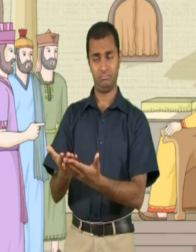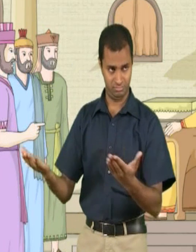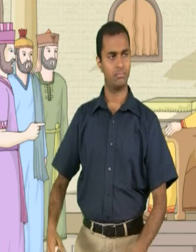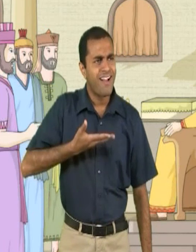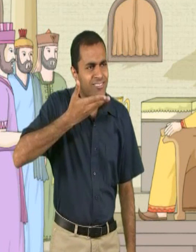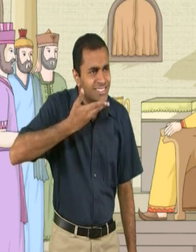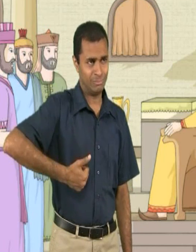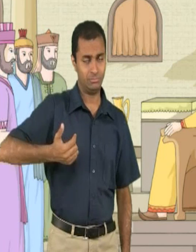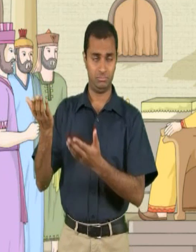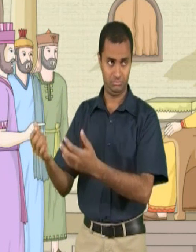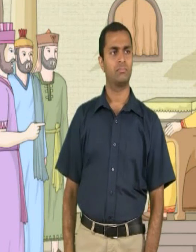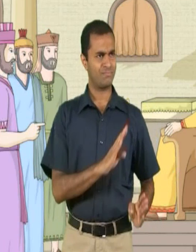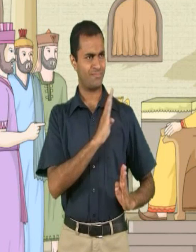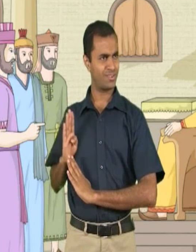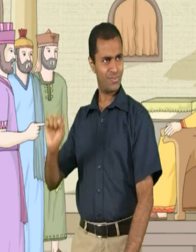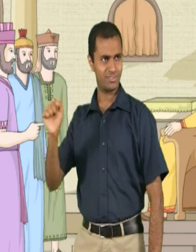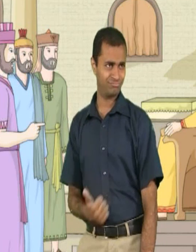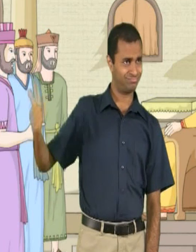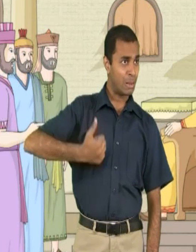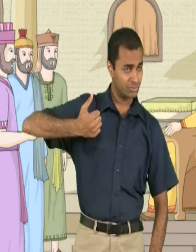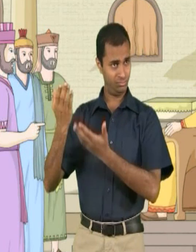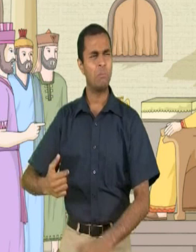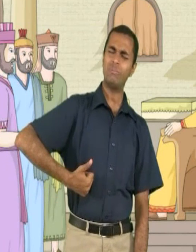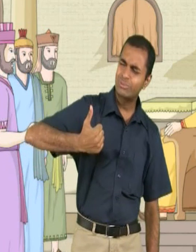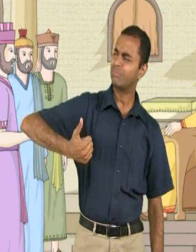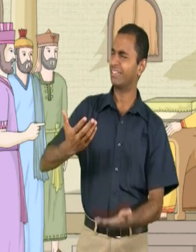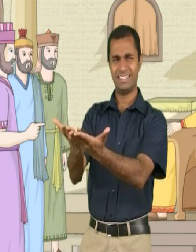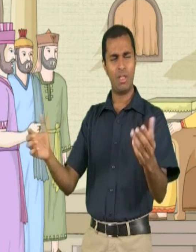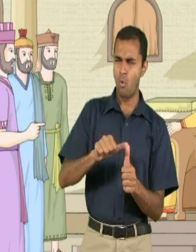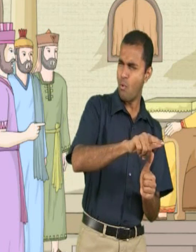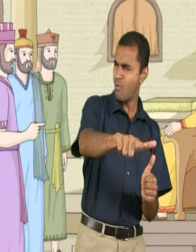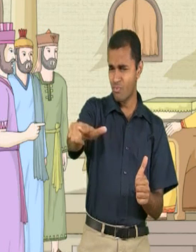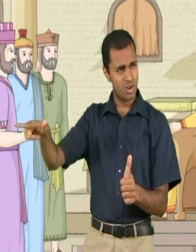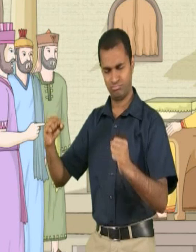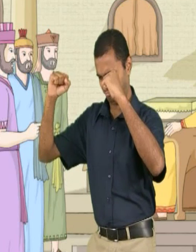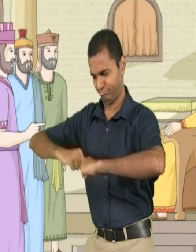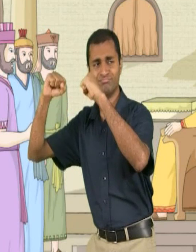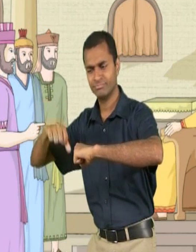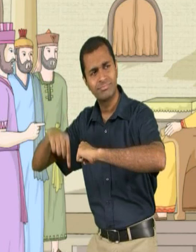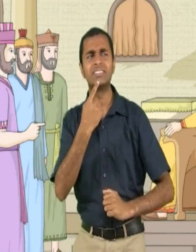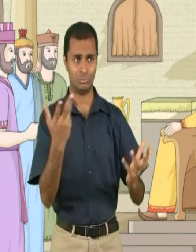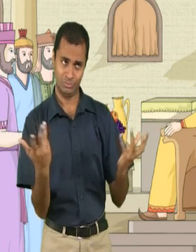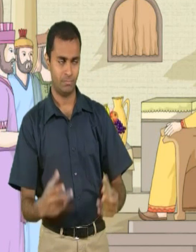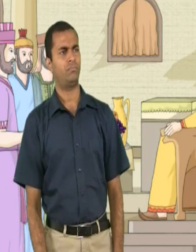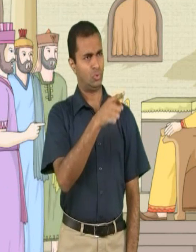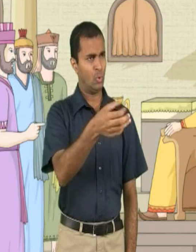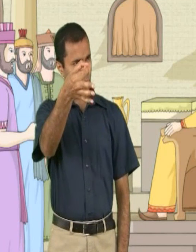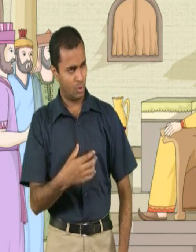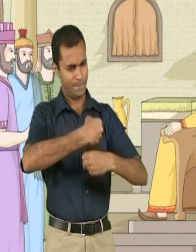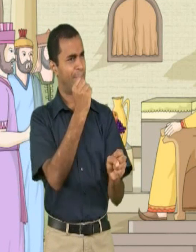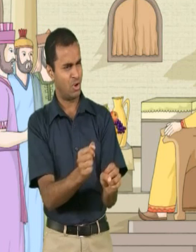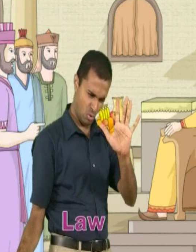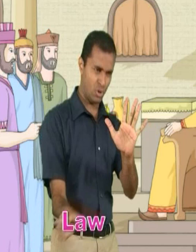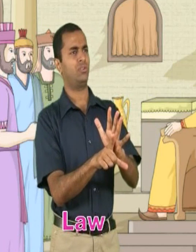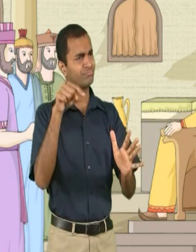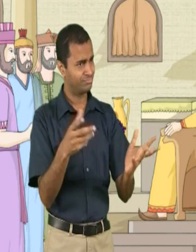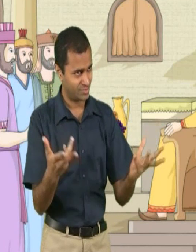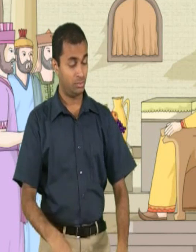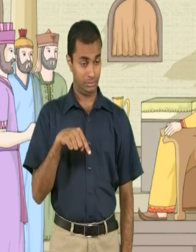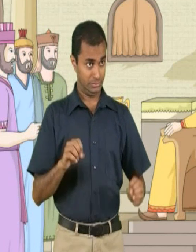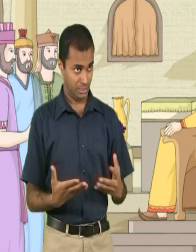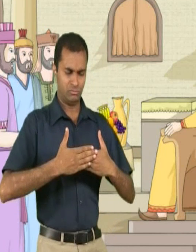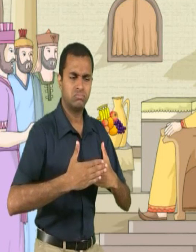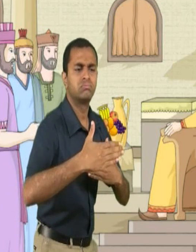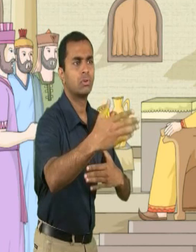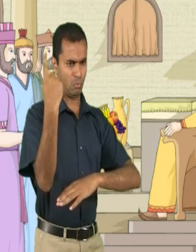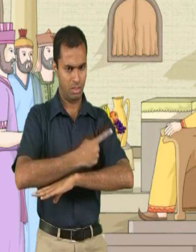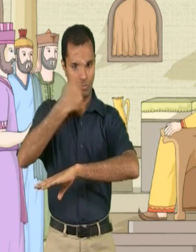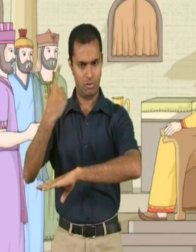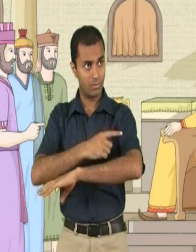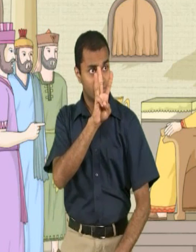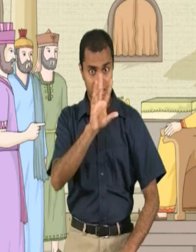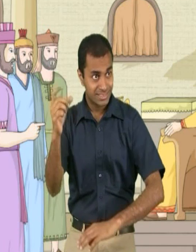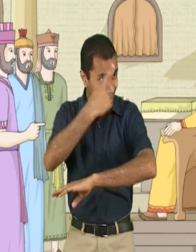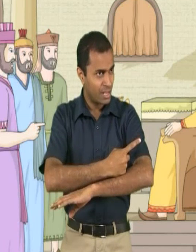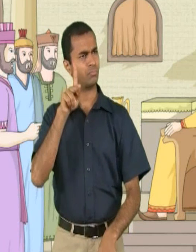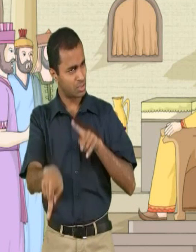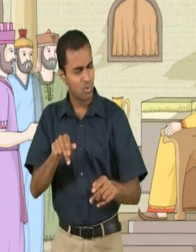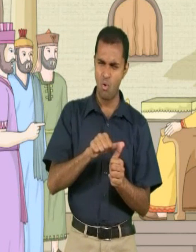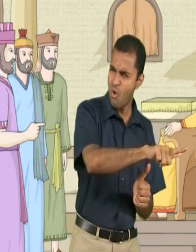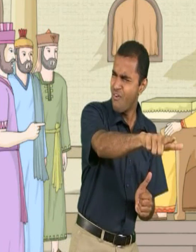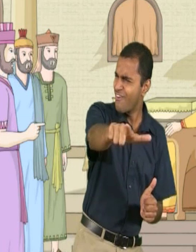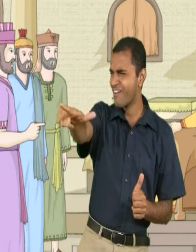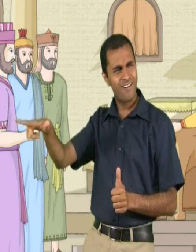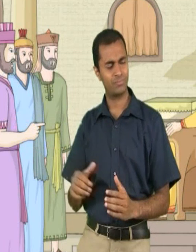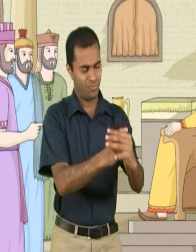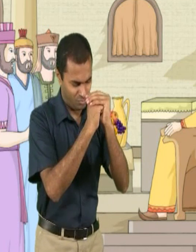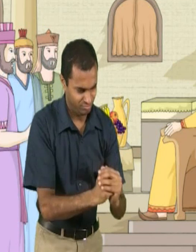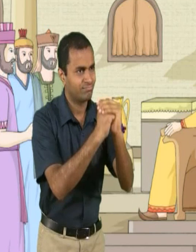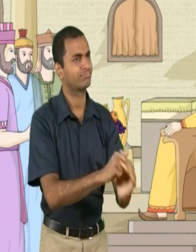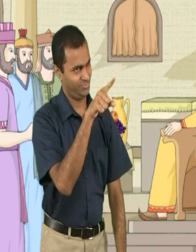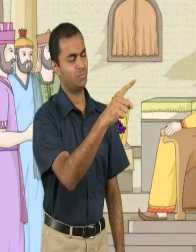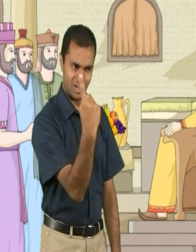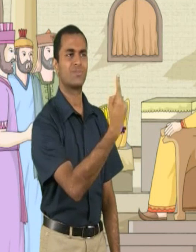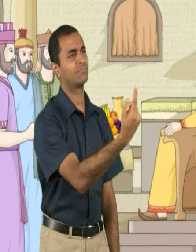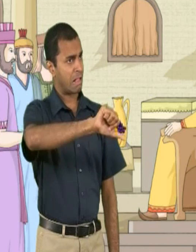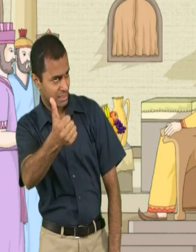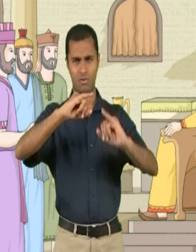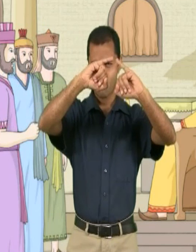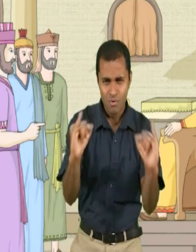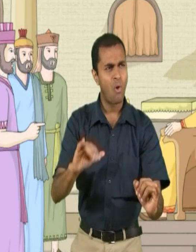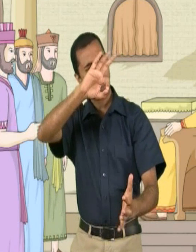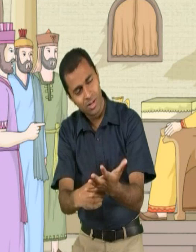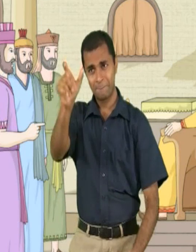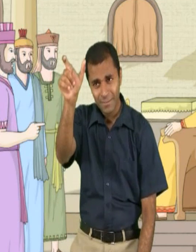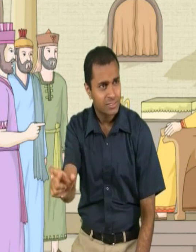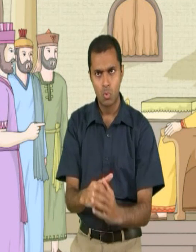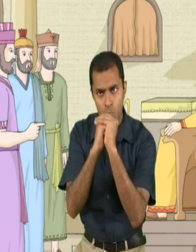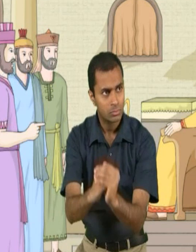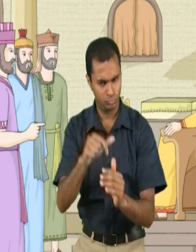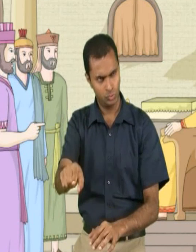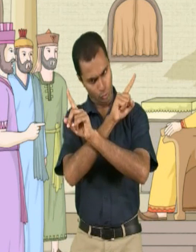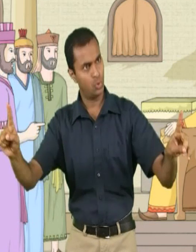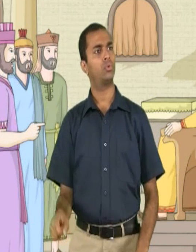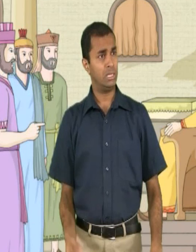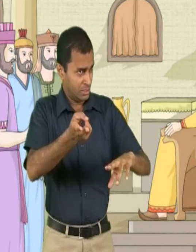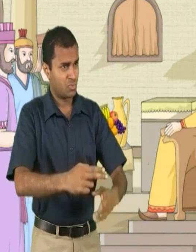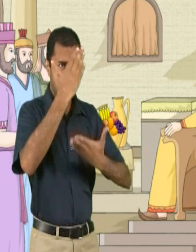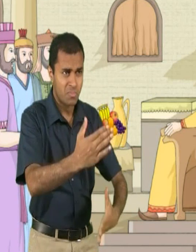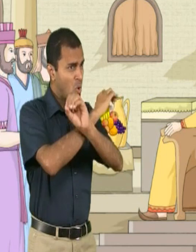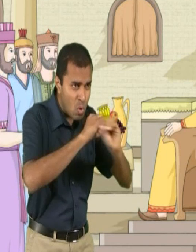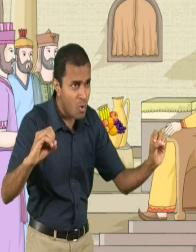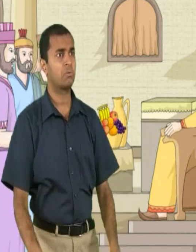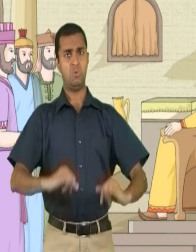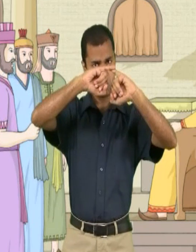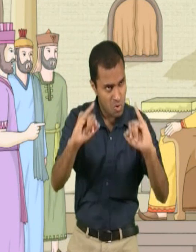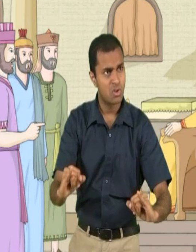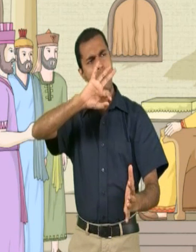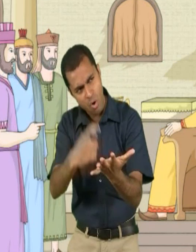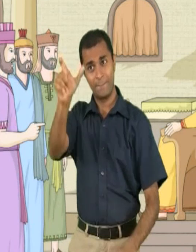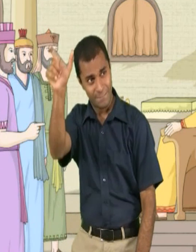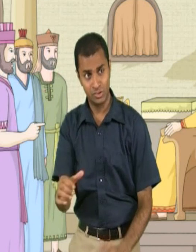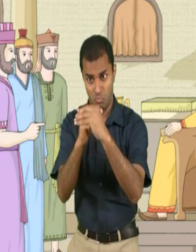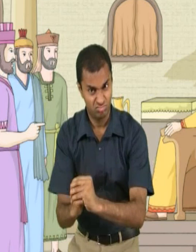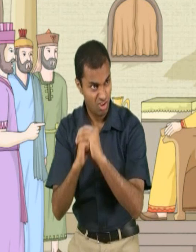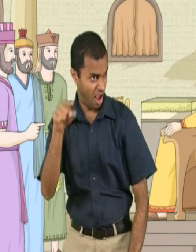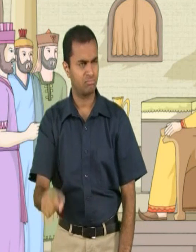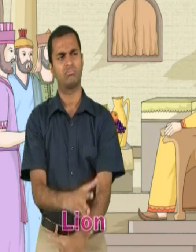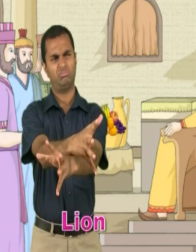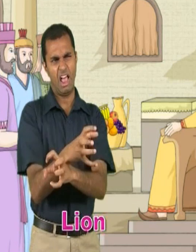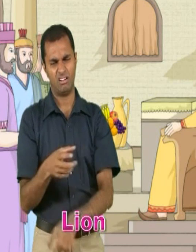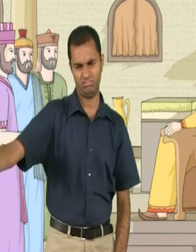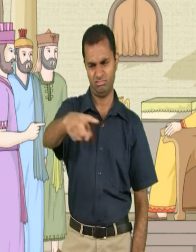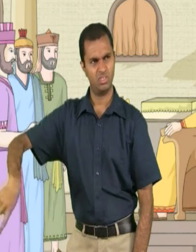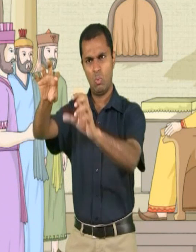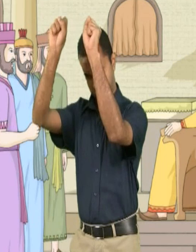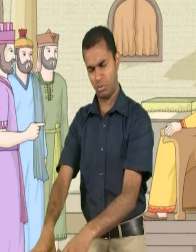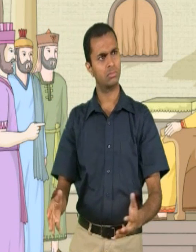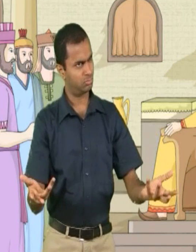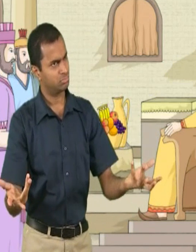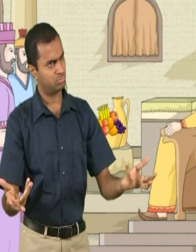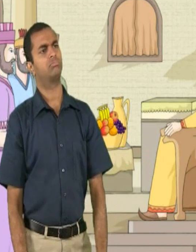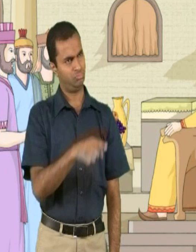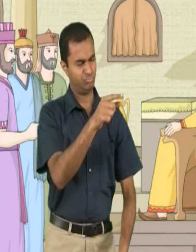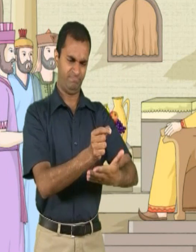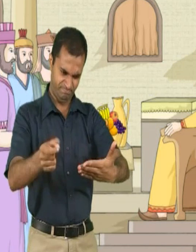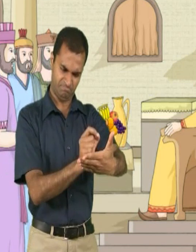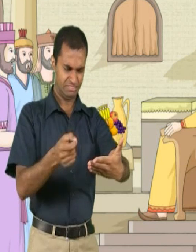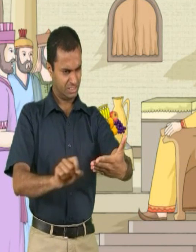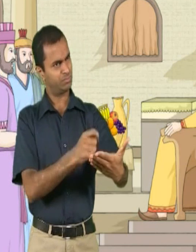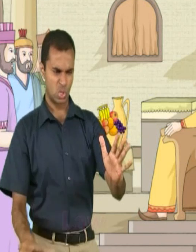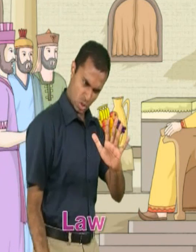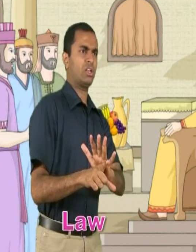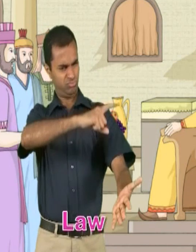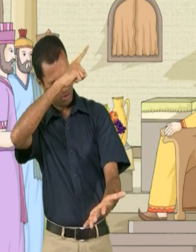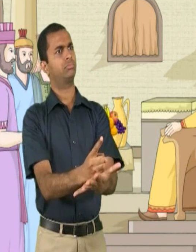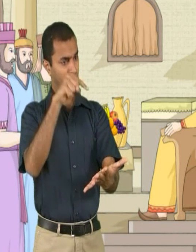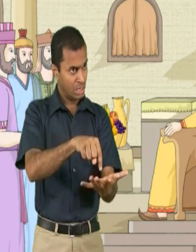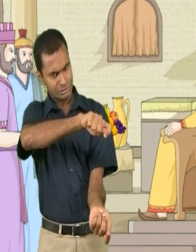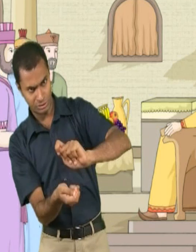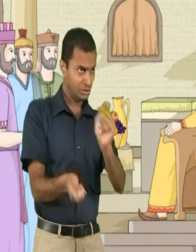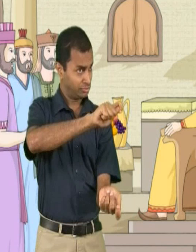All the royal administrators, prefects, satraps, advisers, and governors have agreed that the king should establish an ordinance and enforce a decree that for thirty days anyone who petitions any god or man except you, O king, will be thrown into the den of lions.